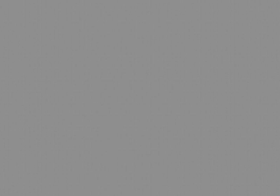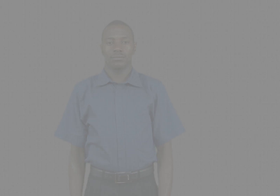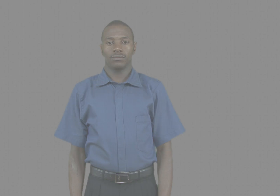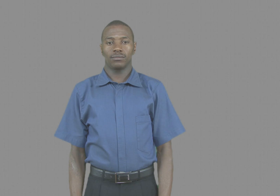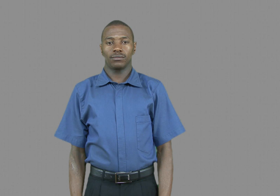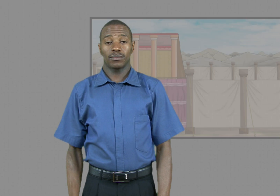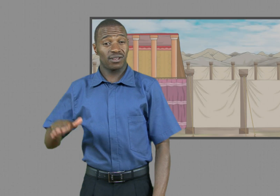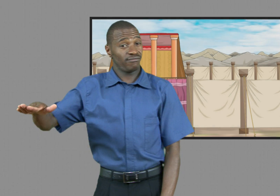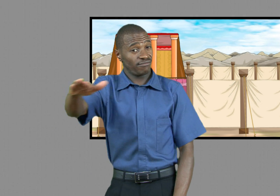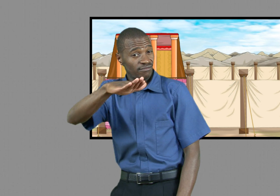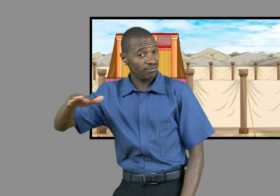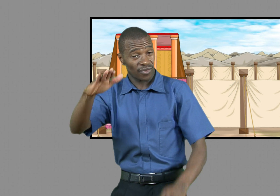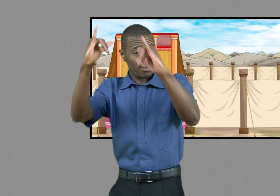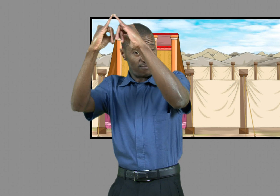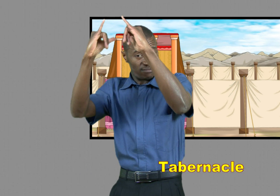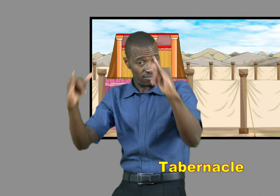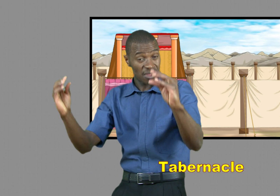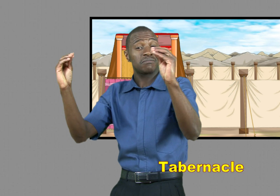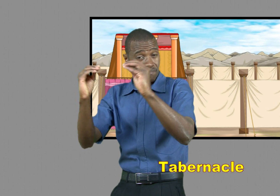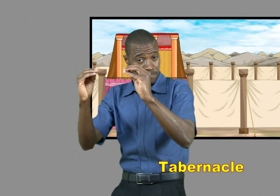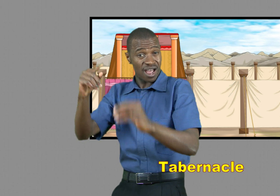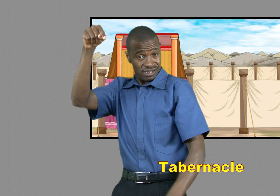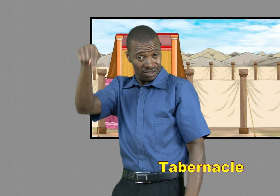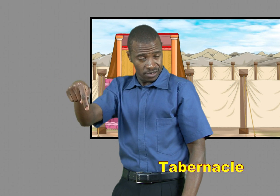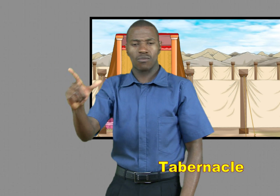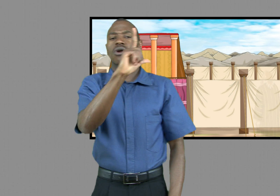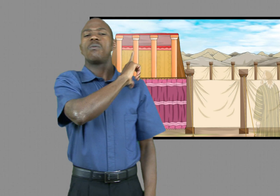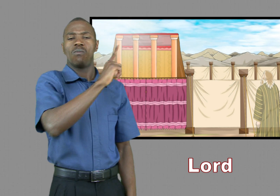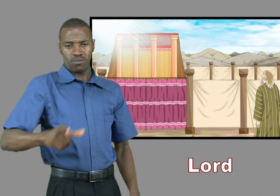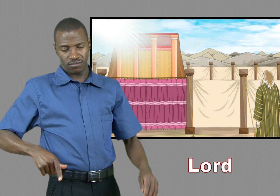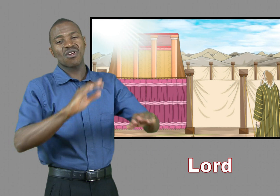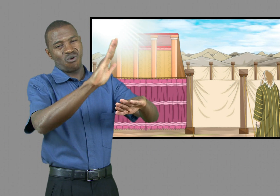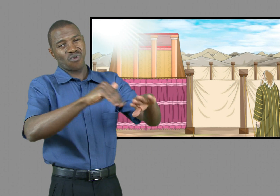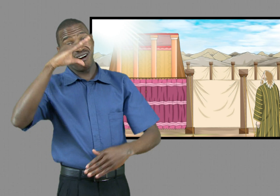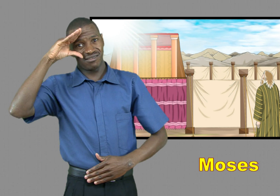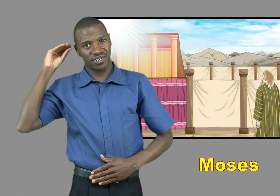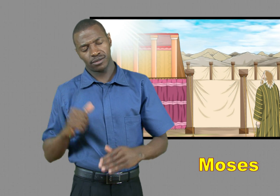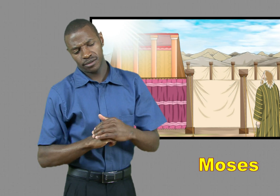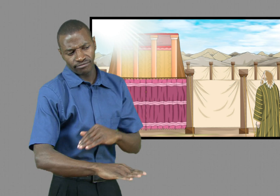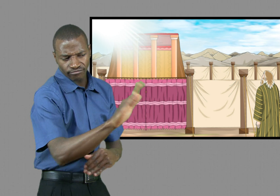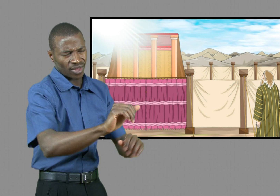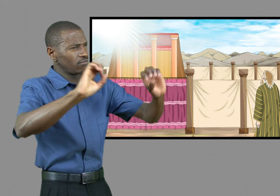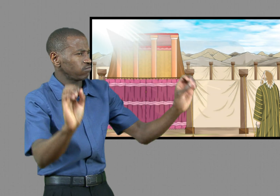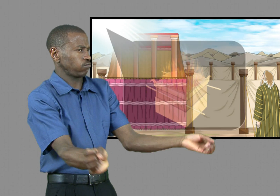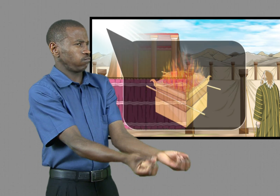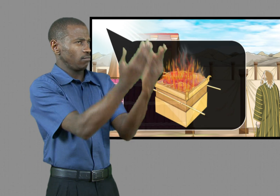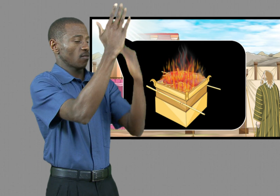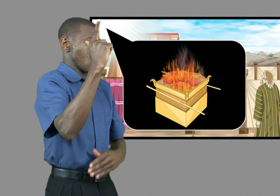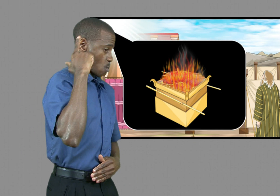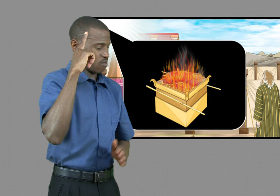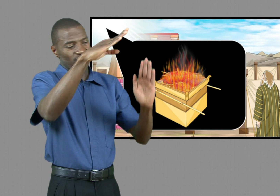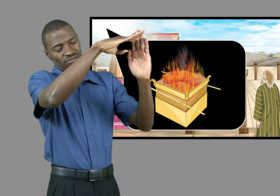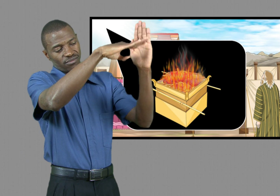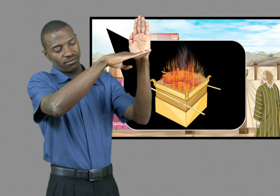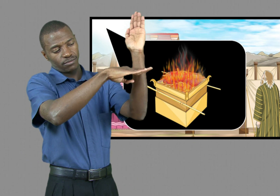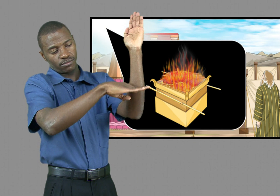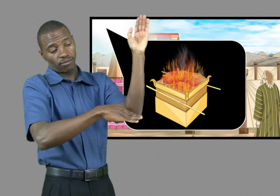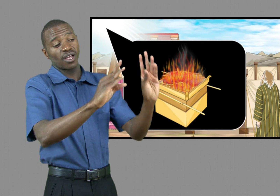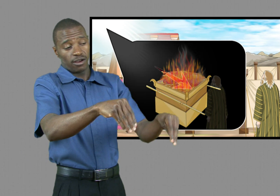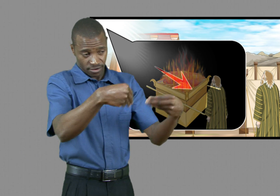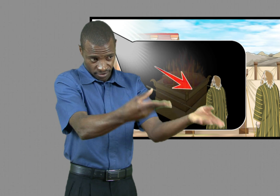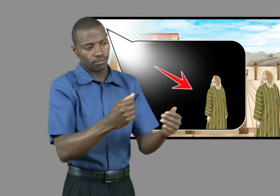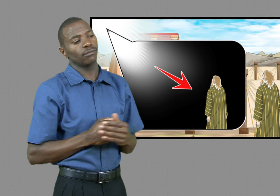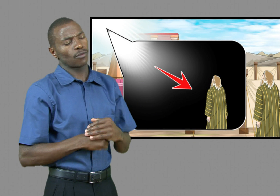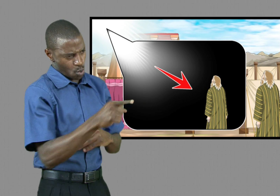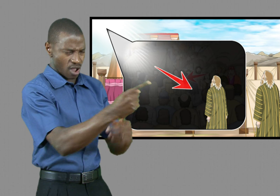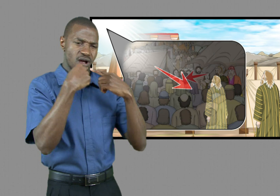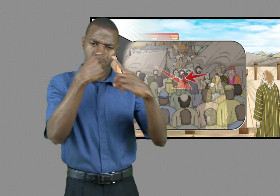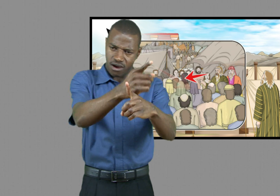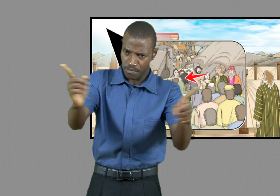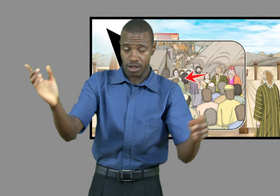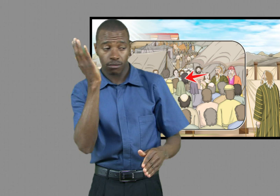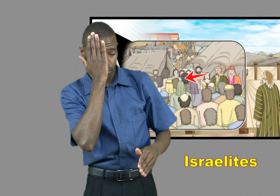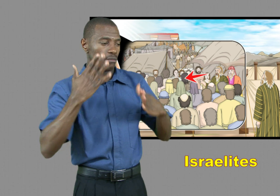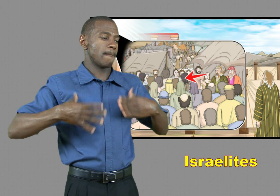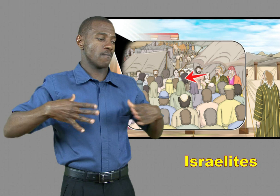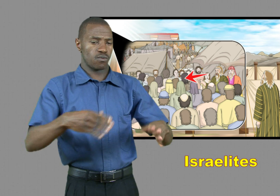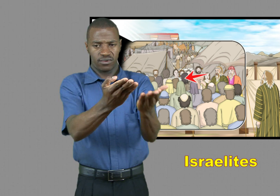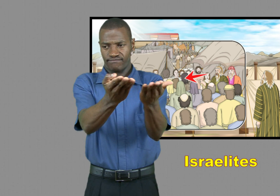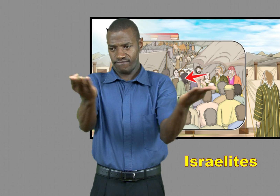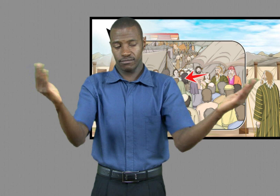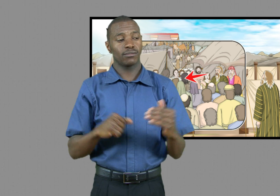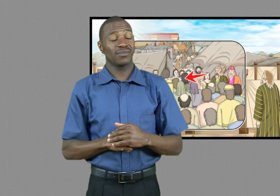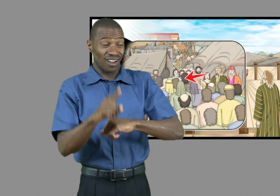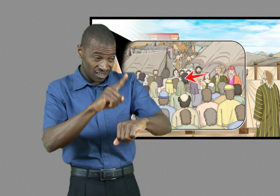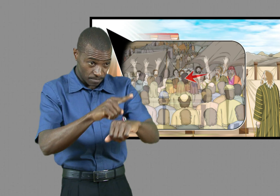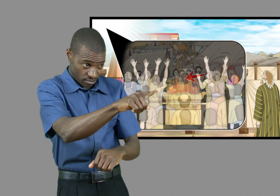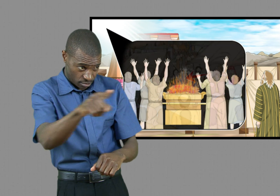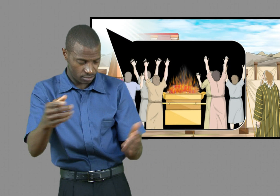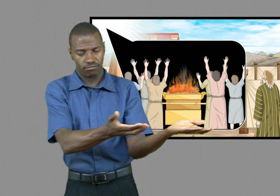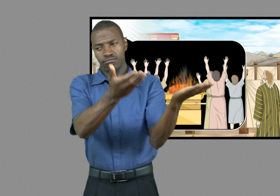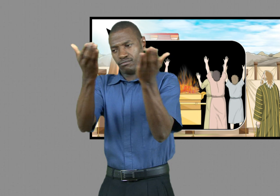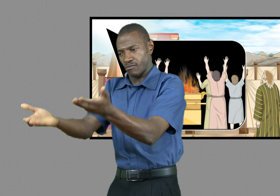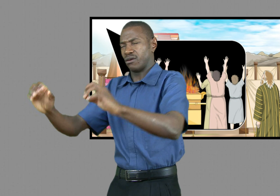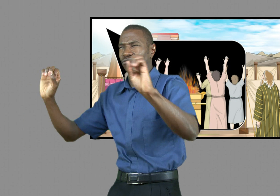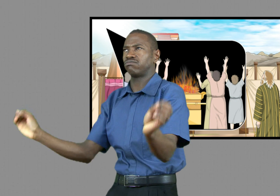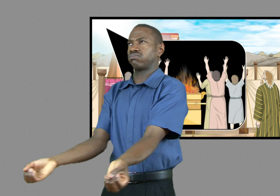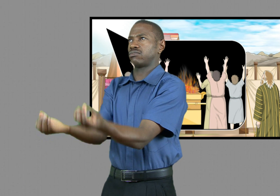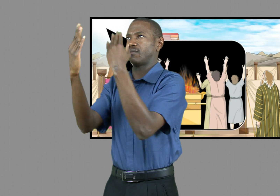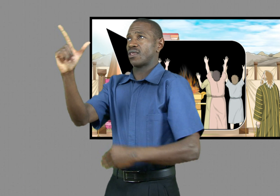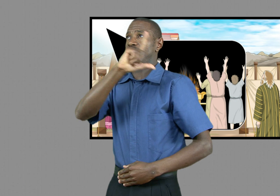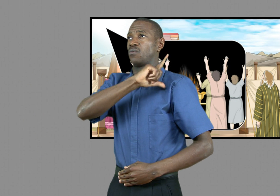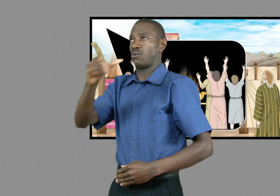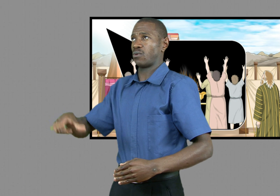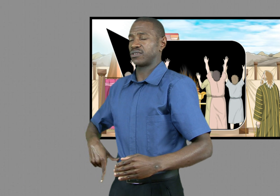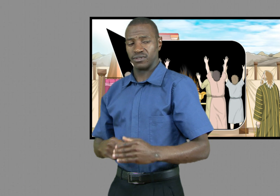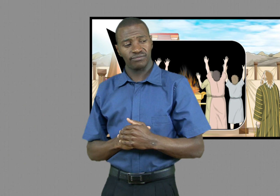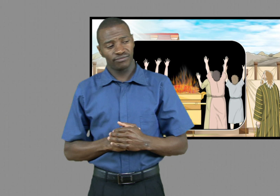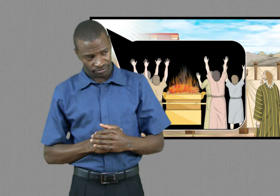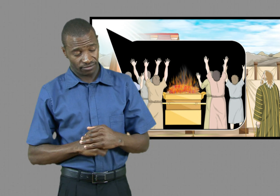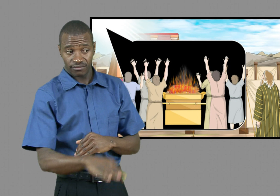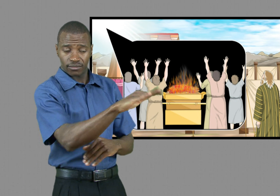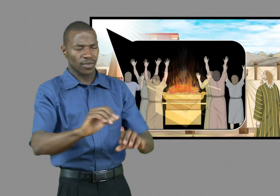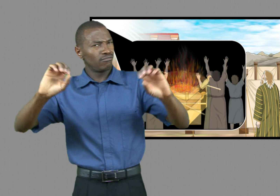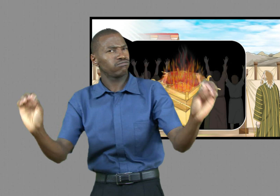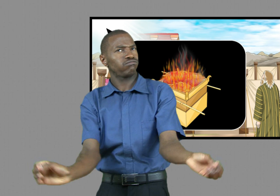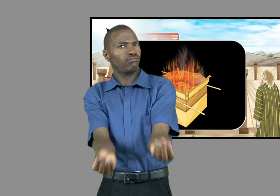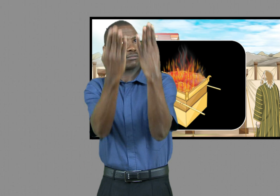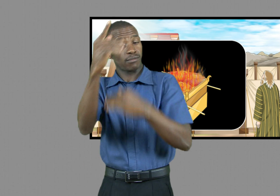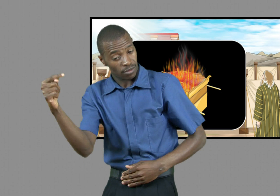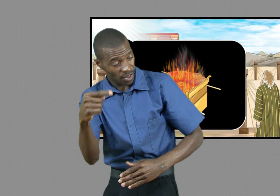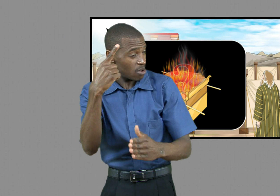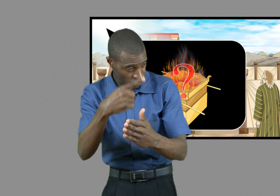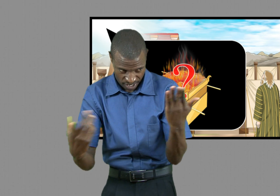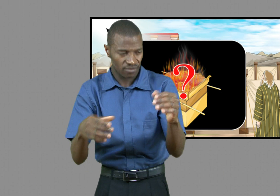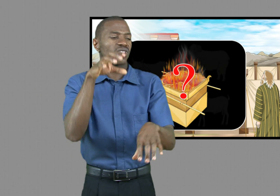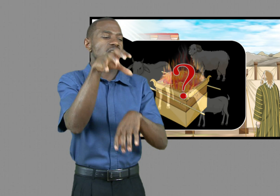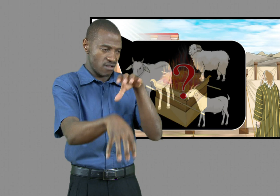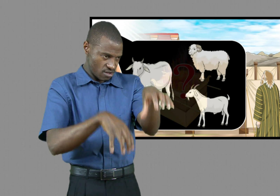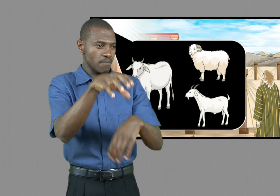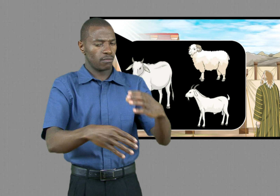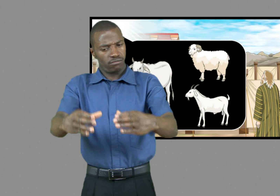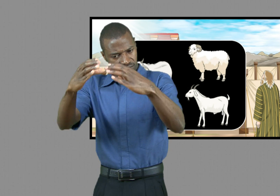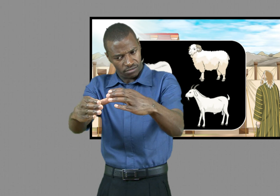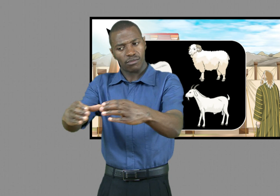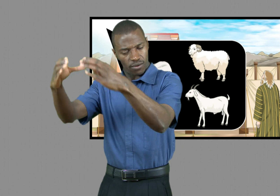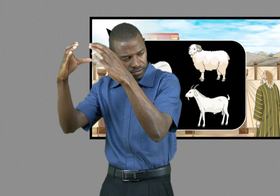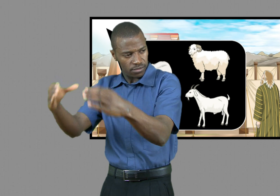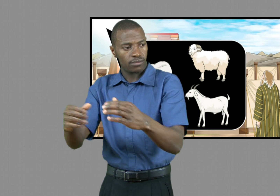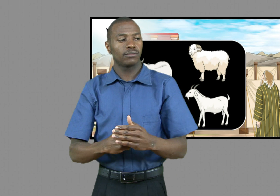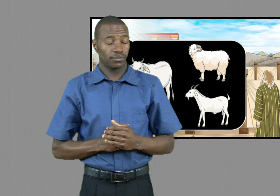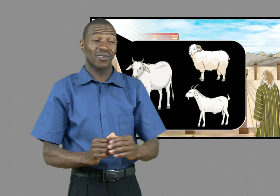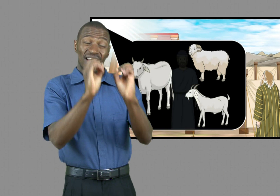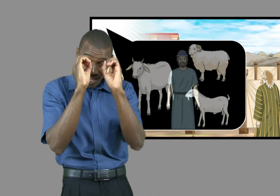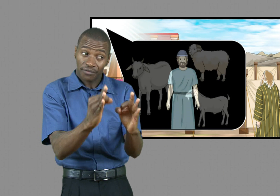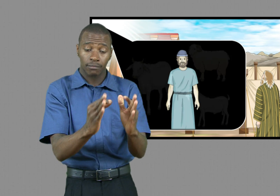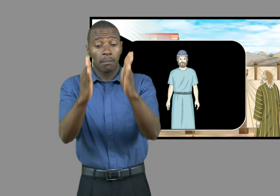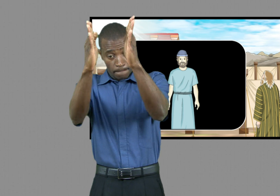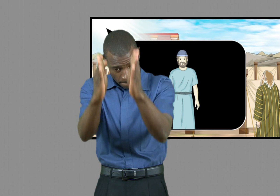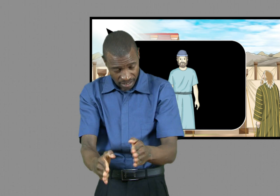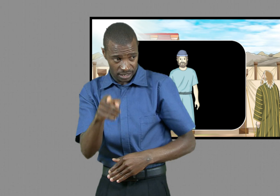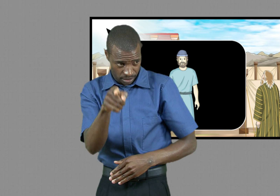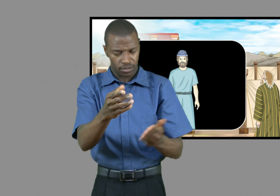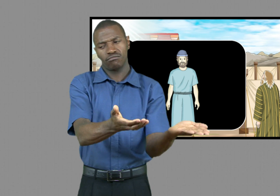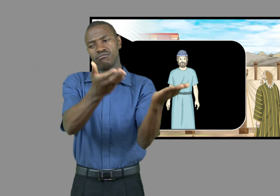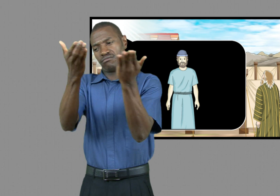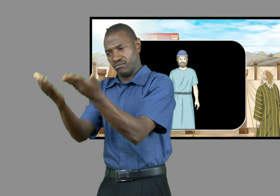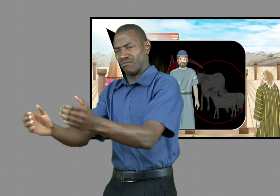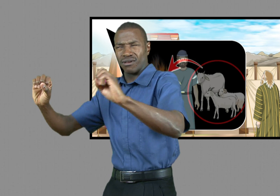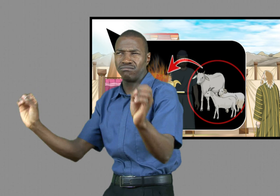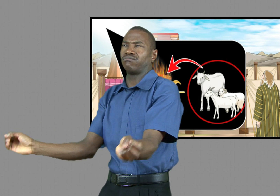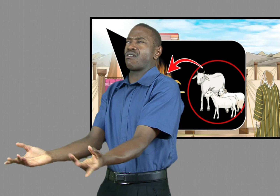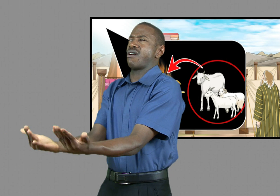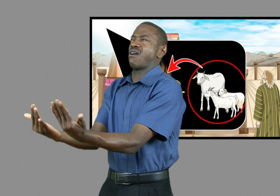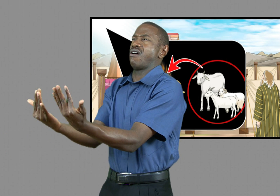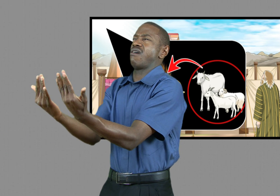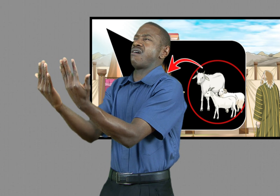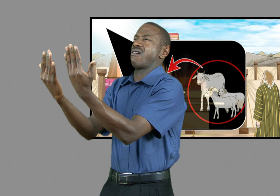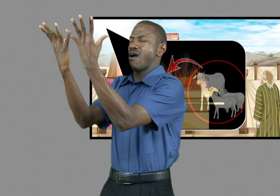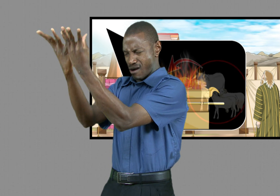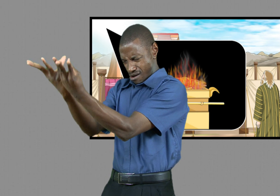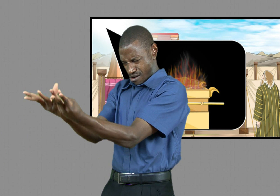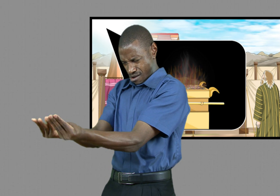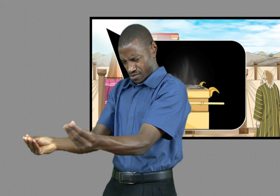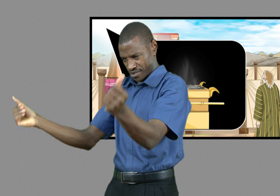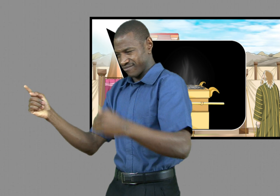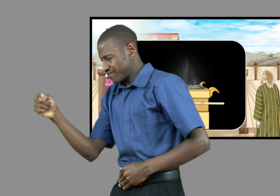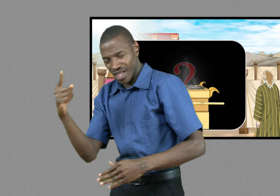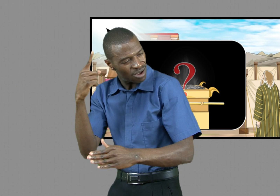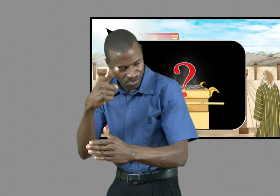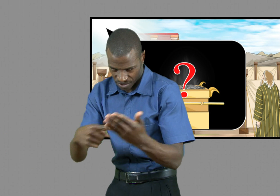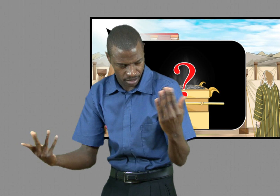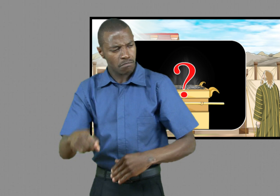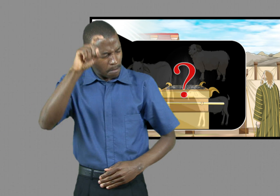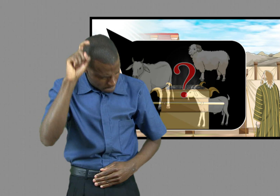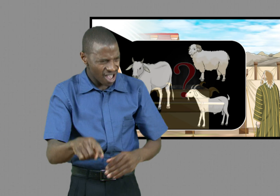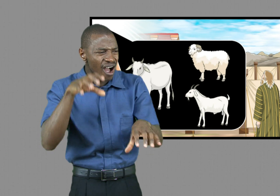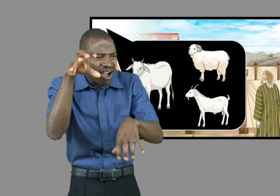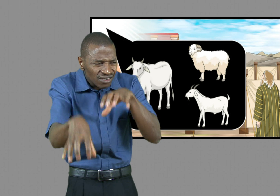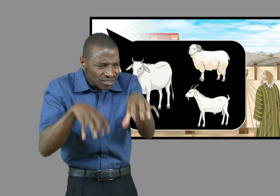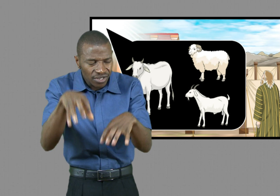Then the LORD called to Moses and spoke to him from the Tent of Meeting, saying, “Speak to the Israelites and tell them: When any of you brings an offering to the LORD, you may bring as your offering an animal from the herd or the flock.